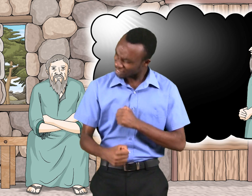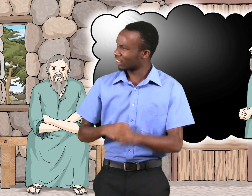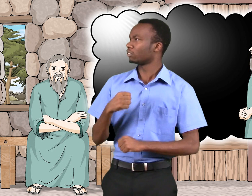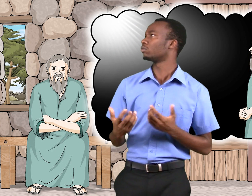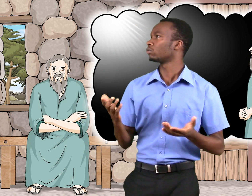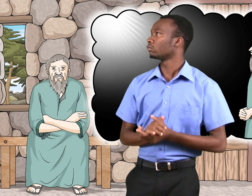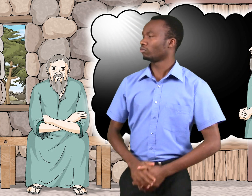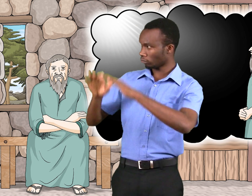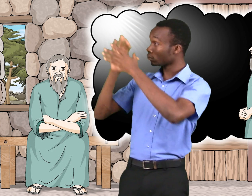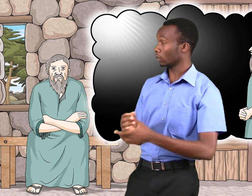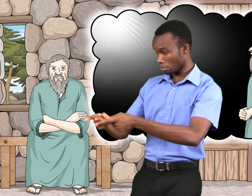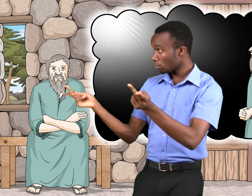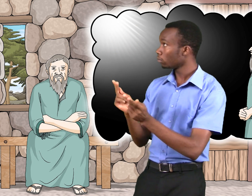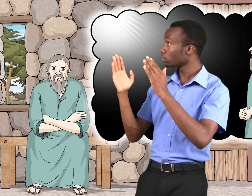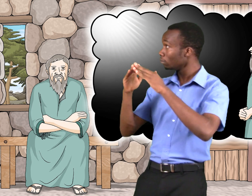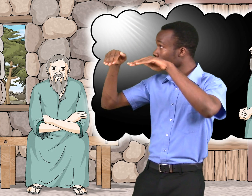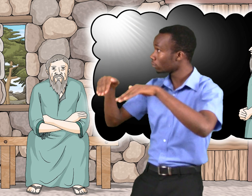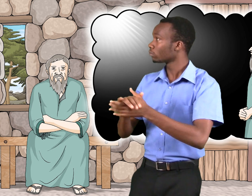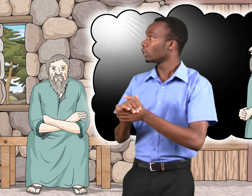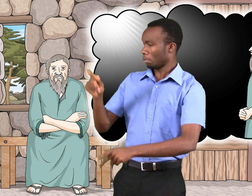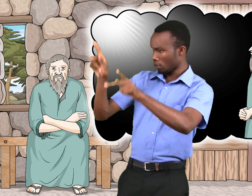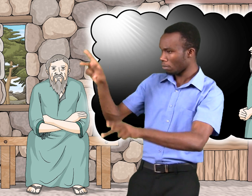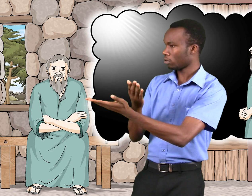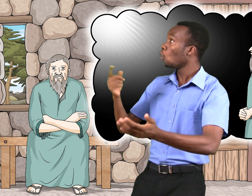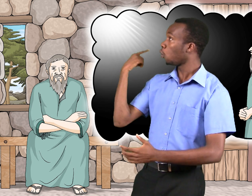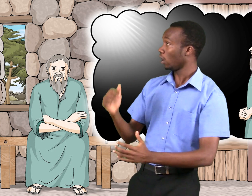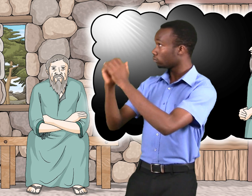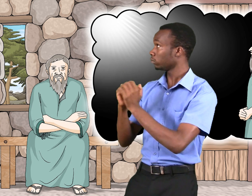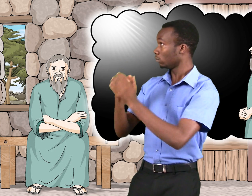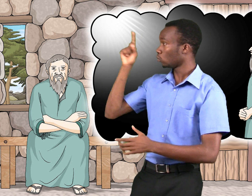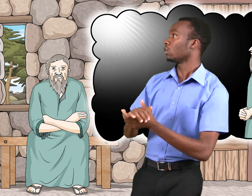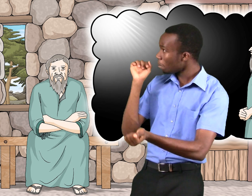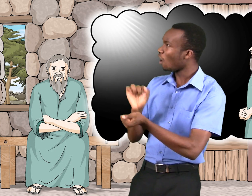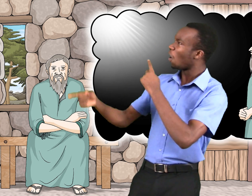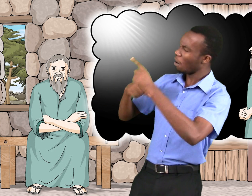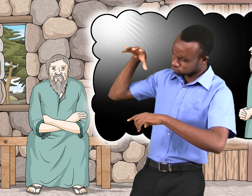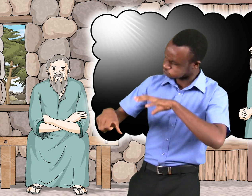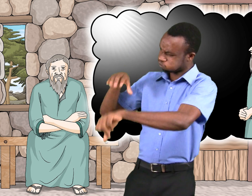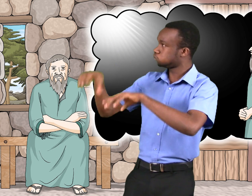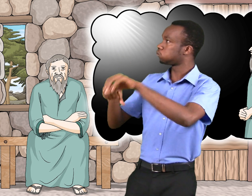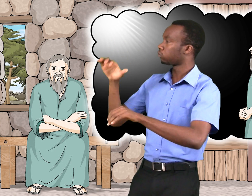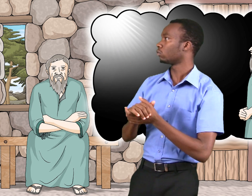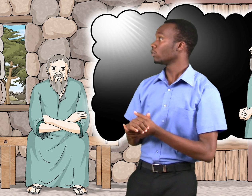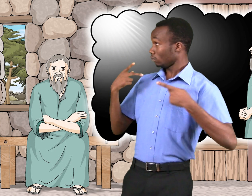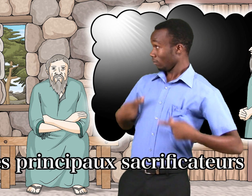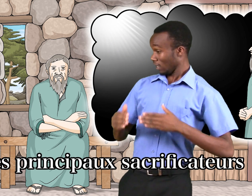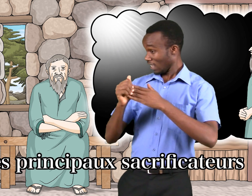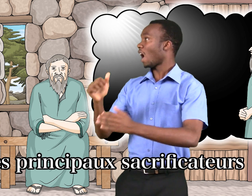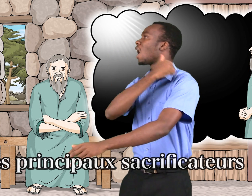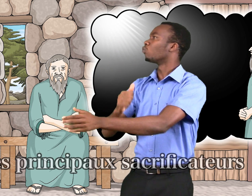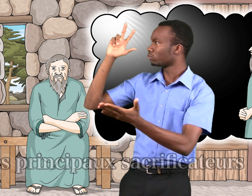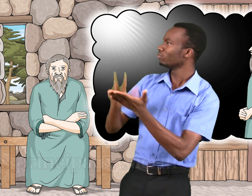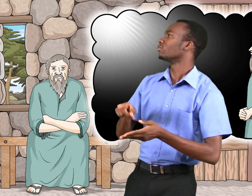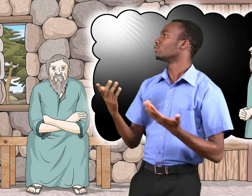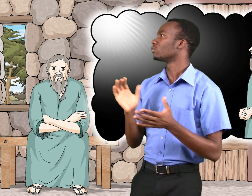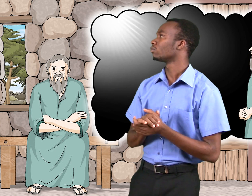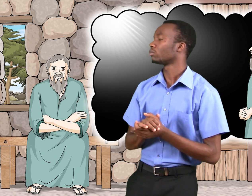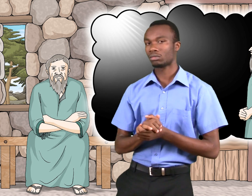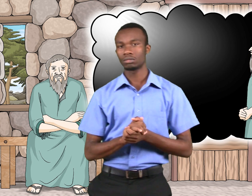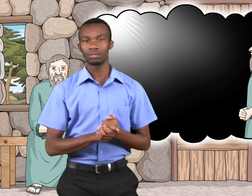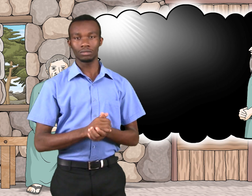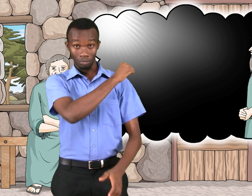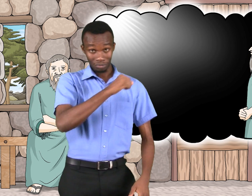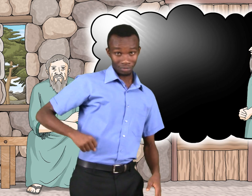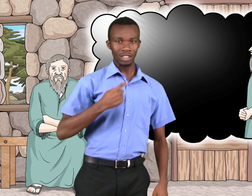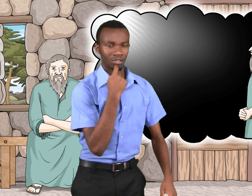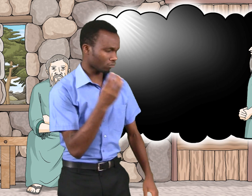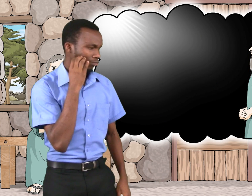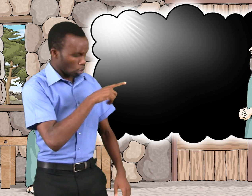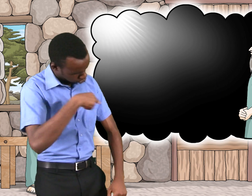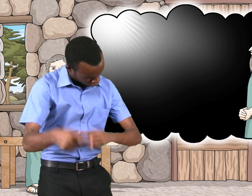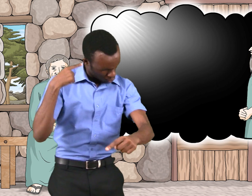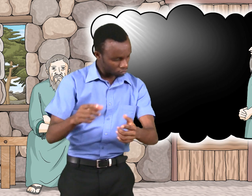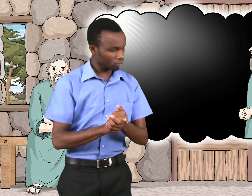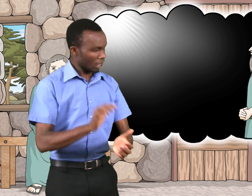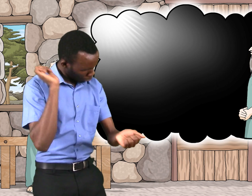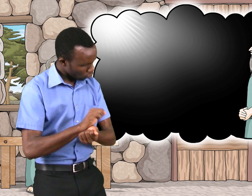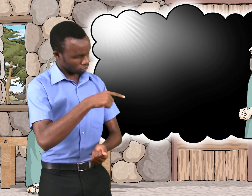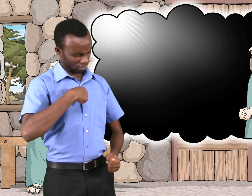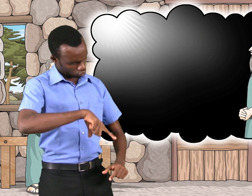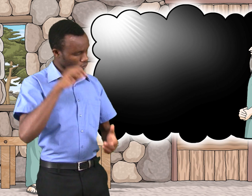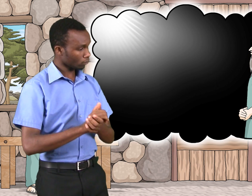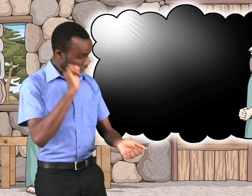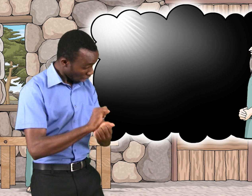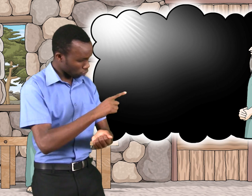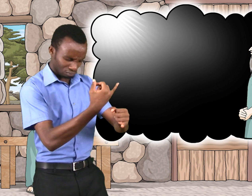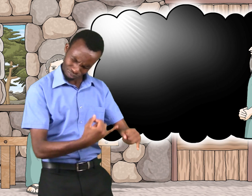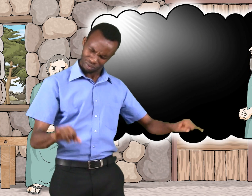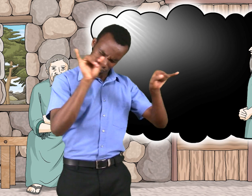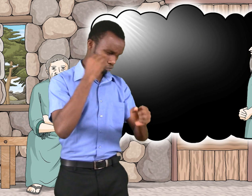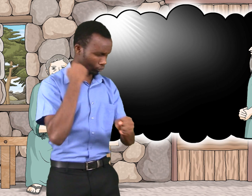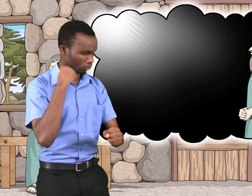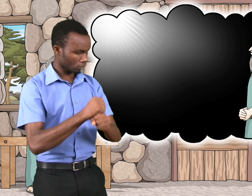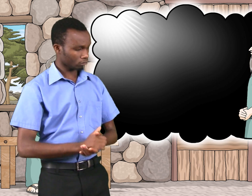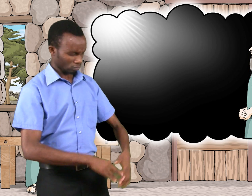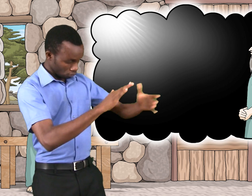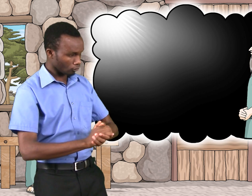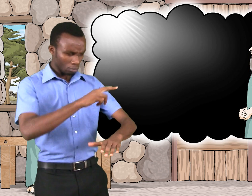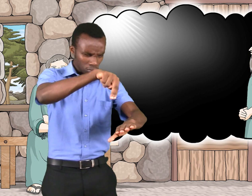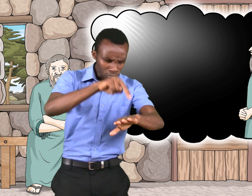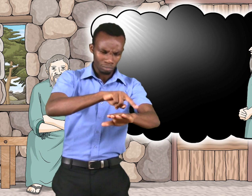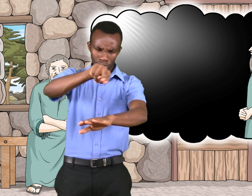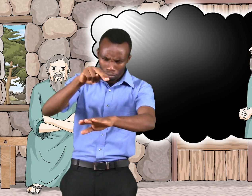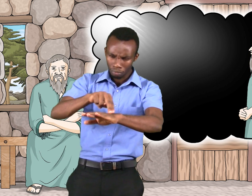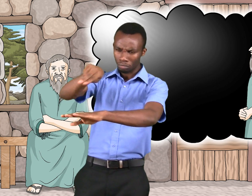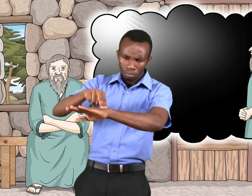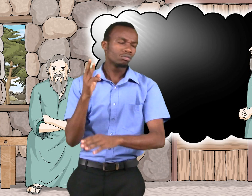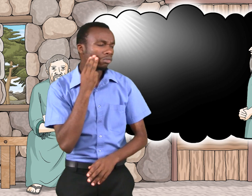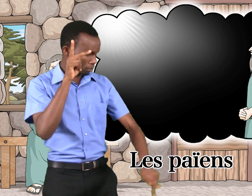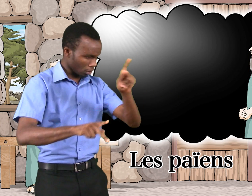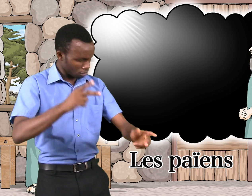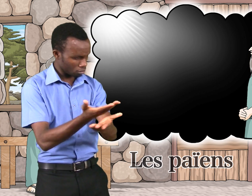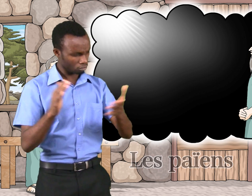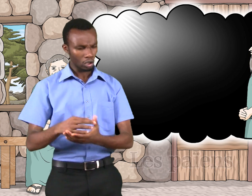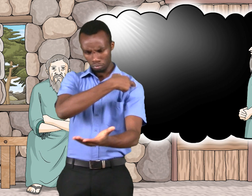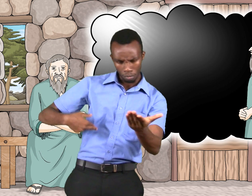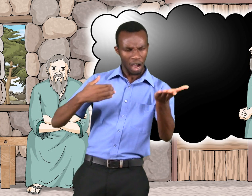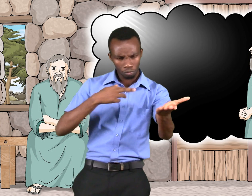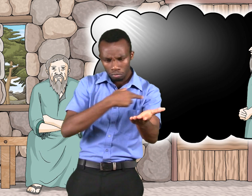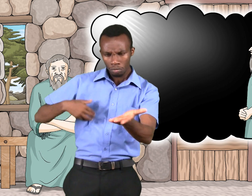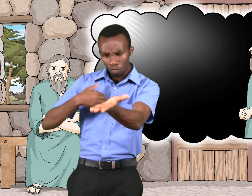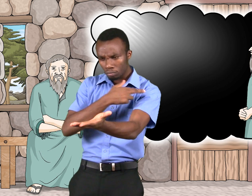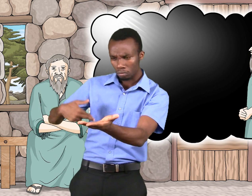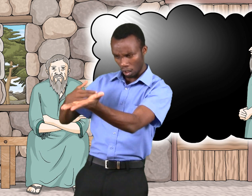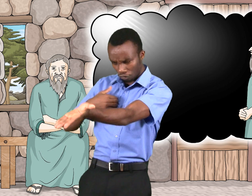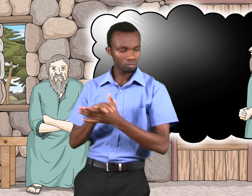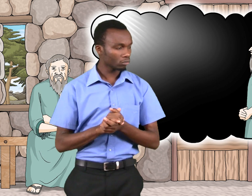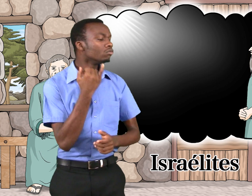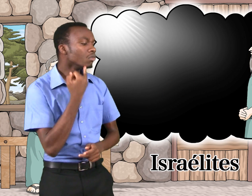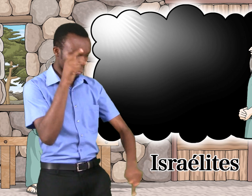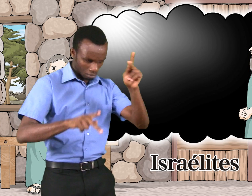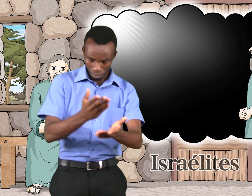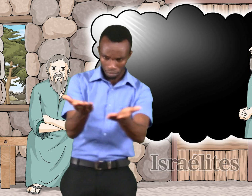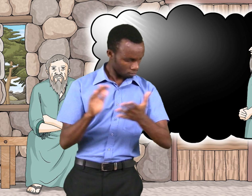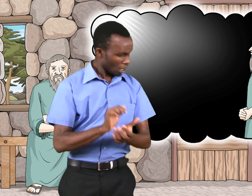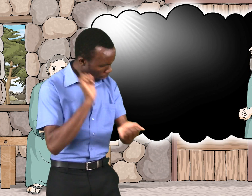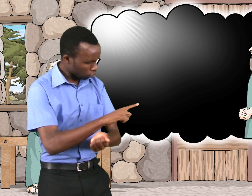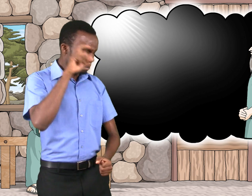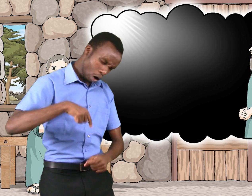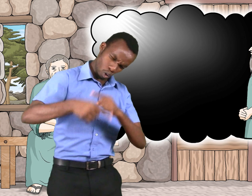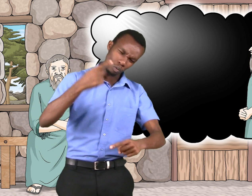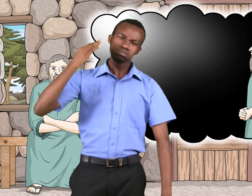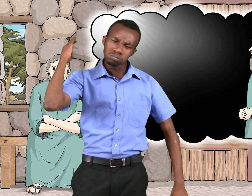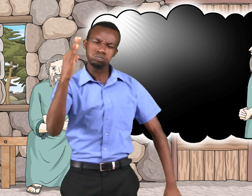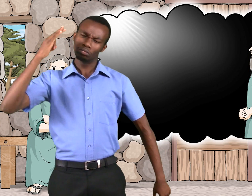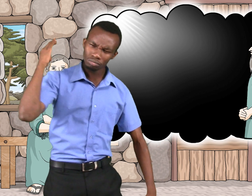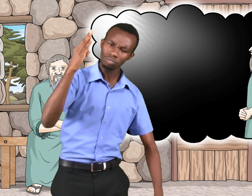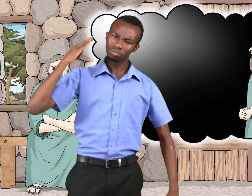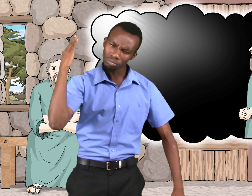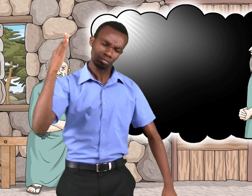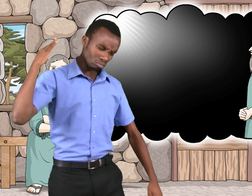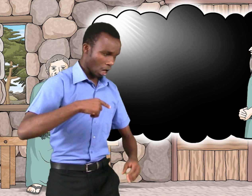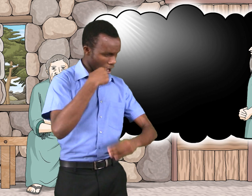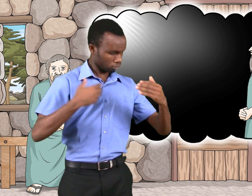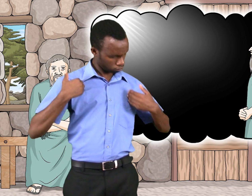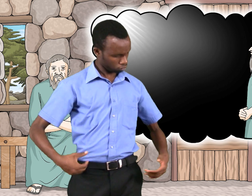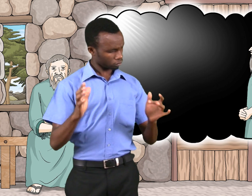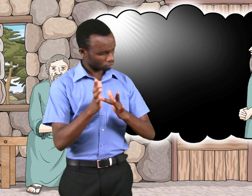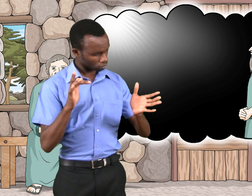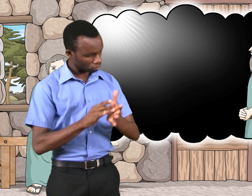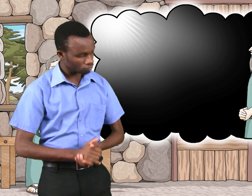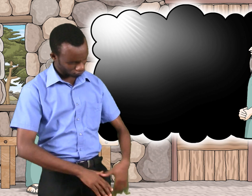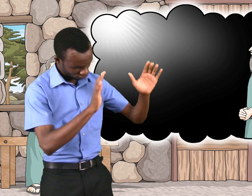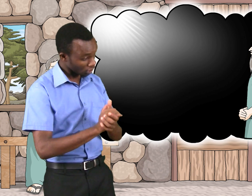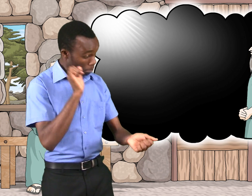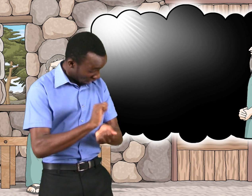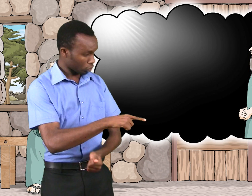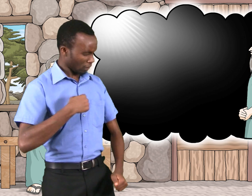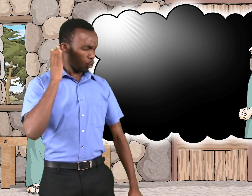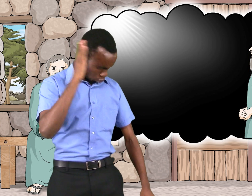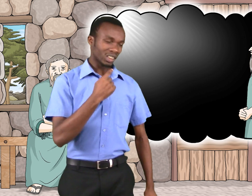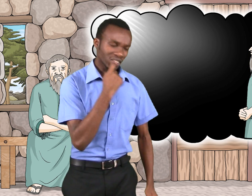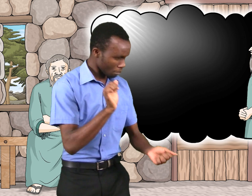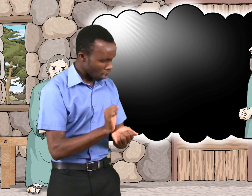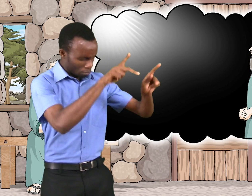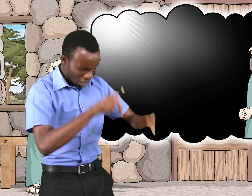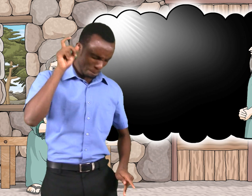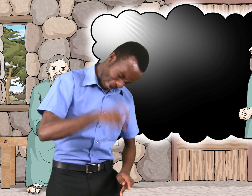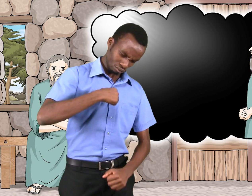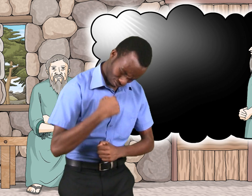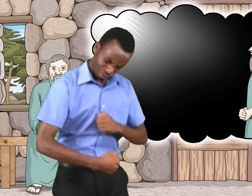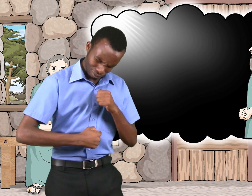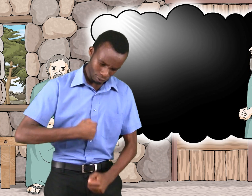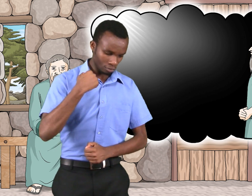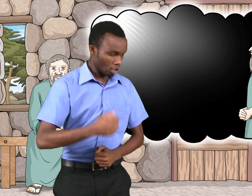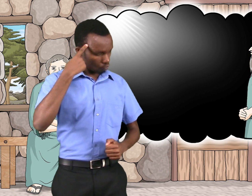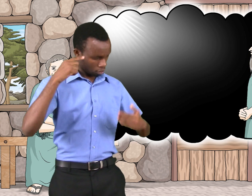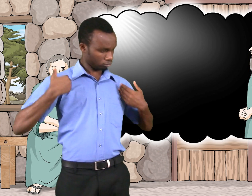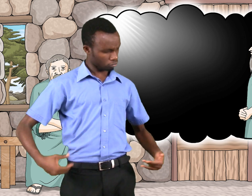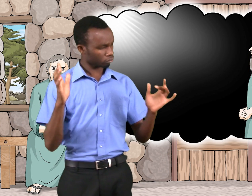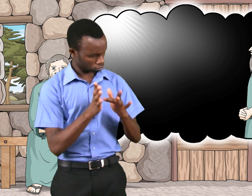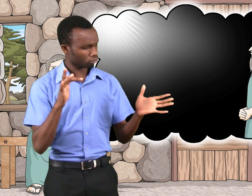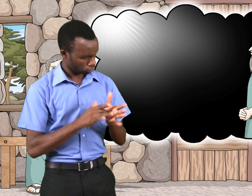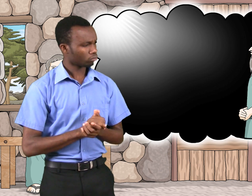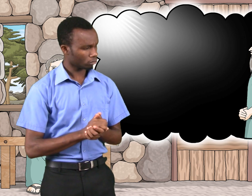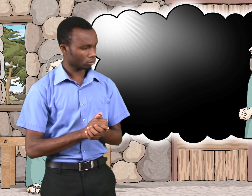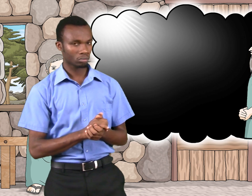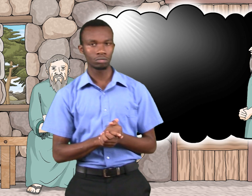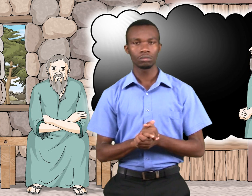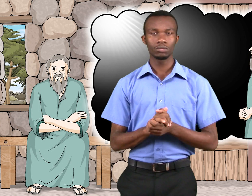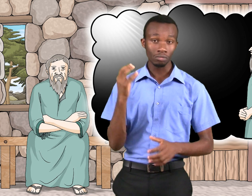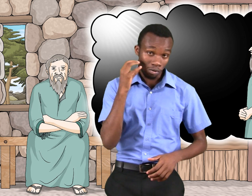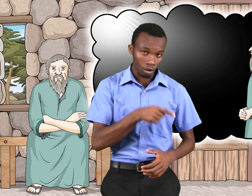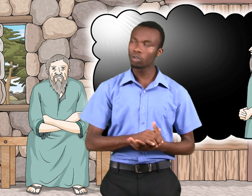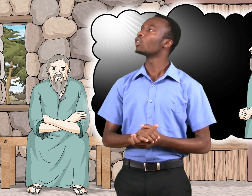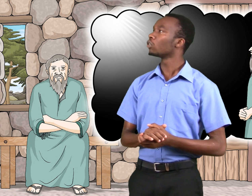And now he is here with authority from the chief priests to arrest all who call on Your name.” “Go!” said the Lord. “This man is My chosen instrument to carry My name before the Gentiles and their kings, and before the people of Israel.